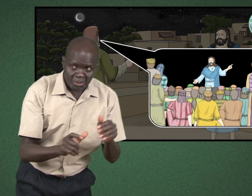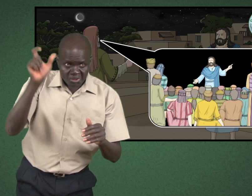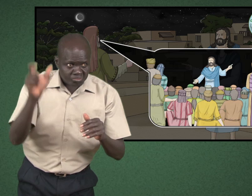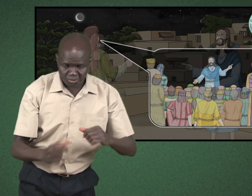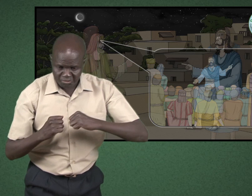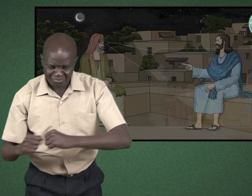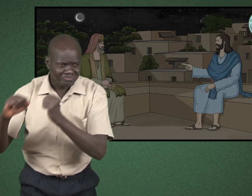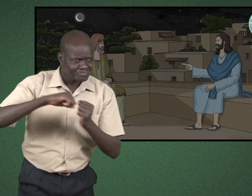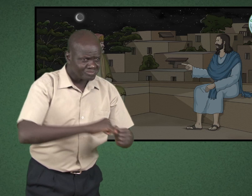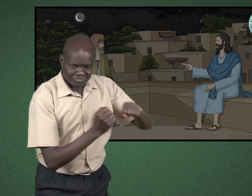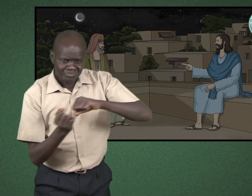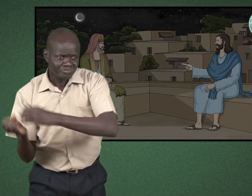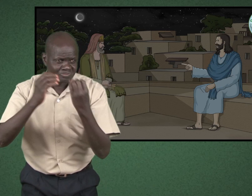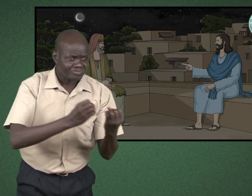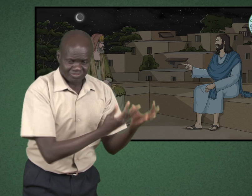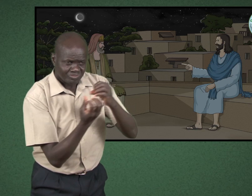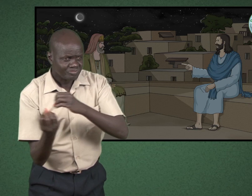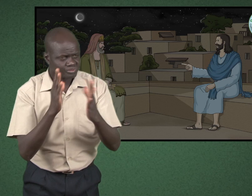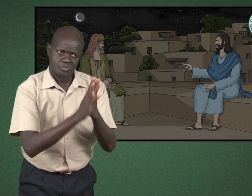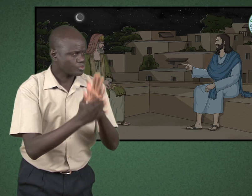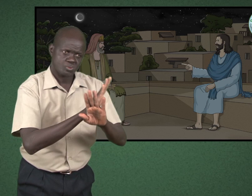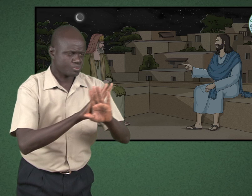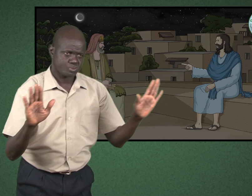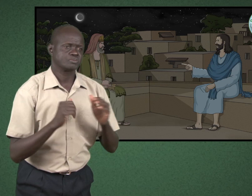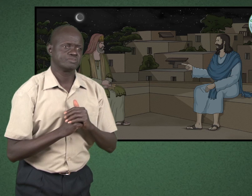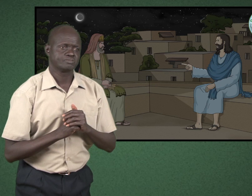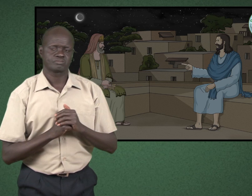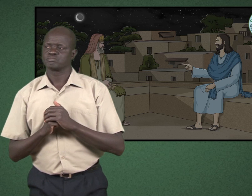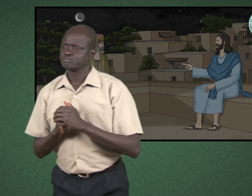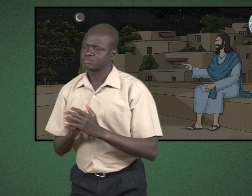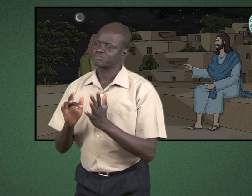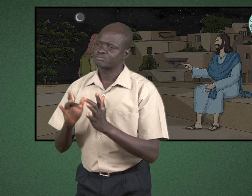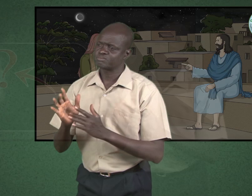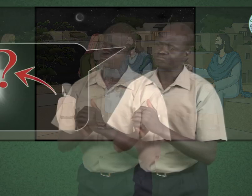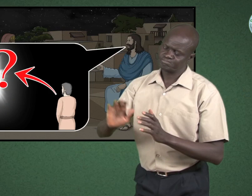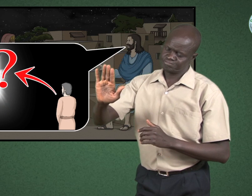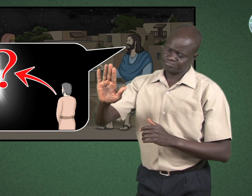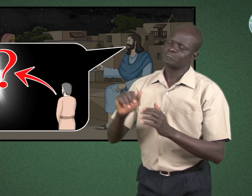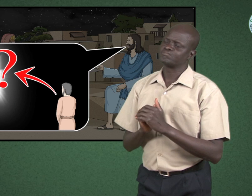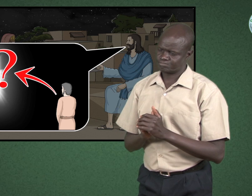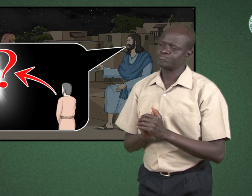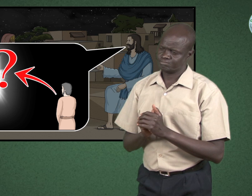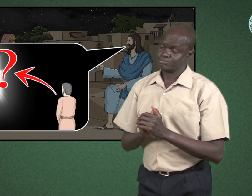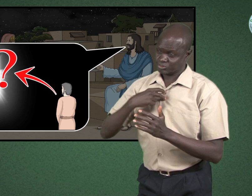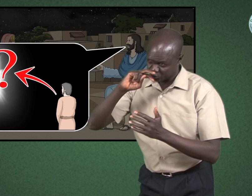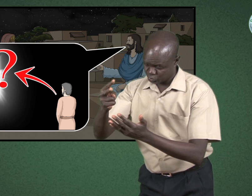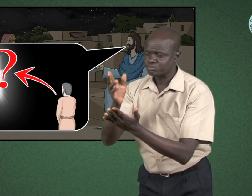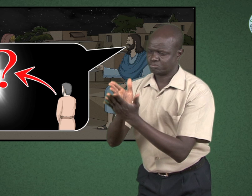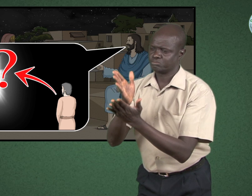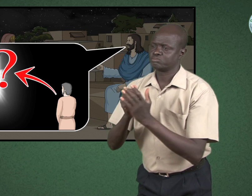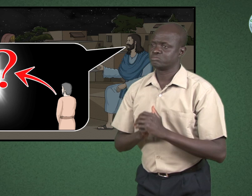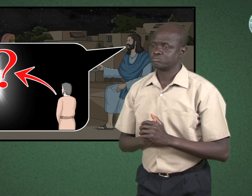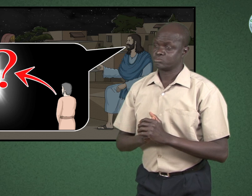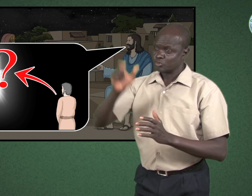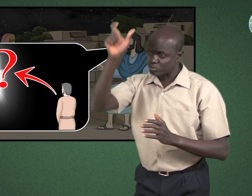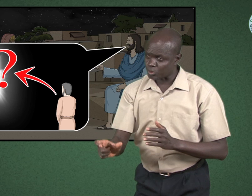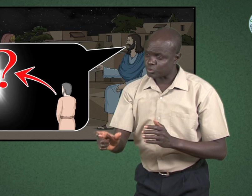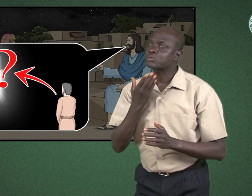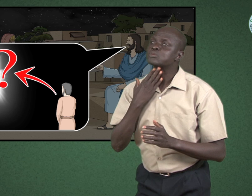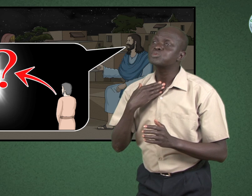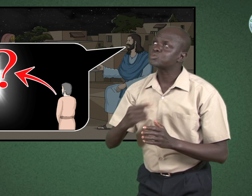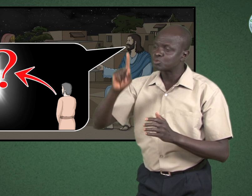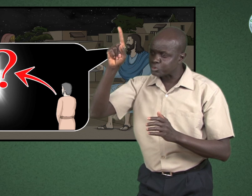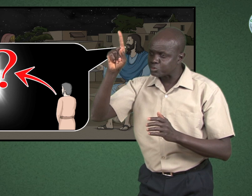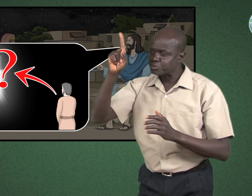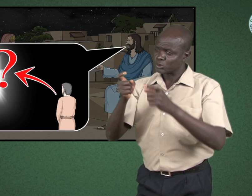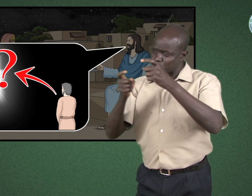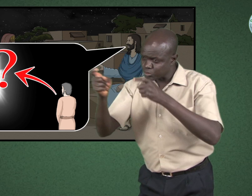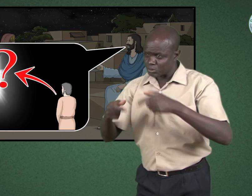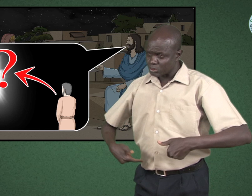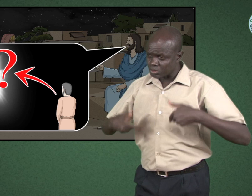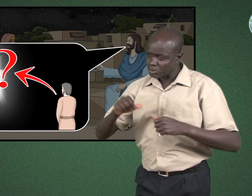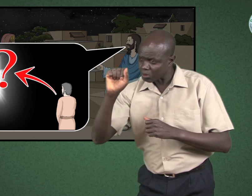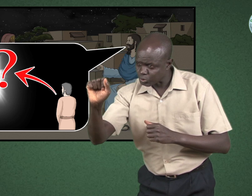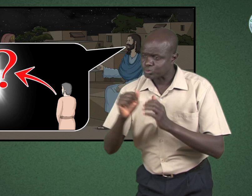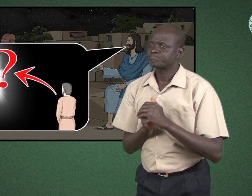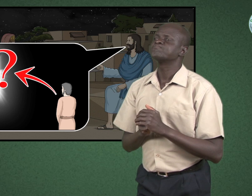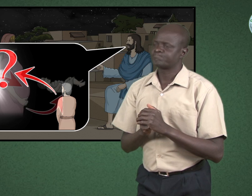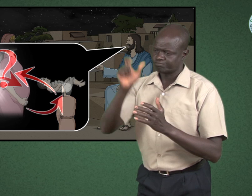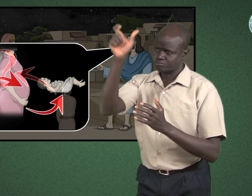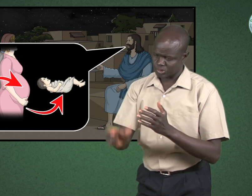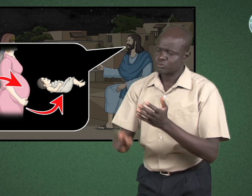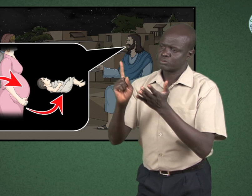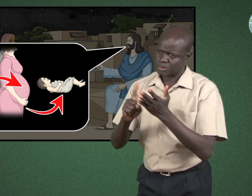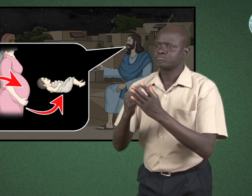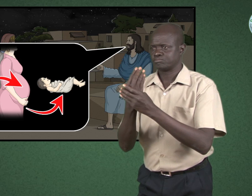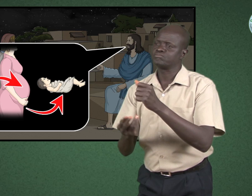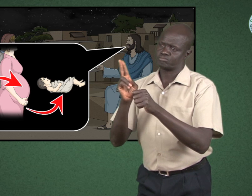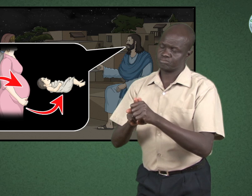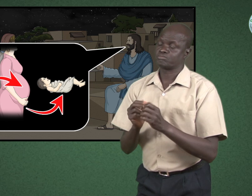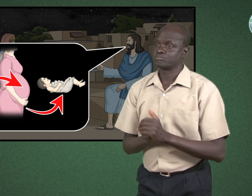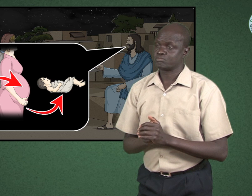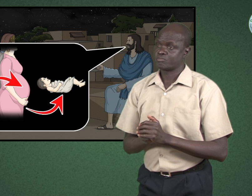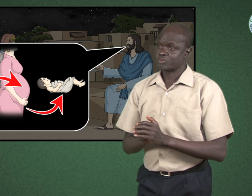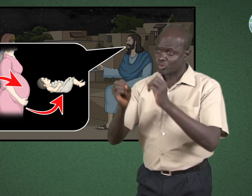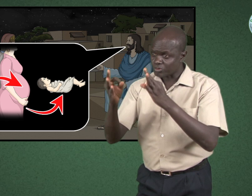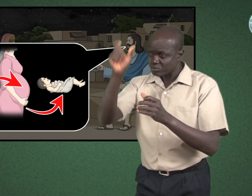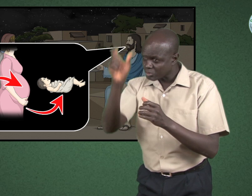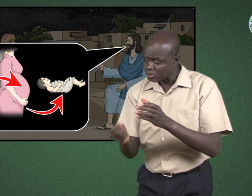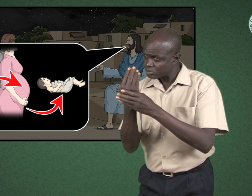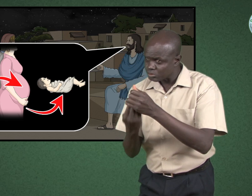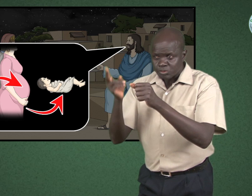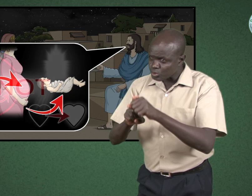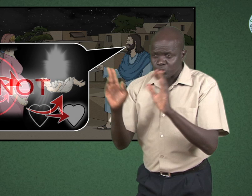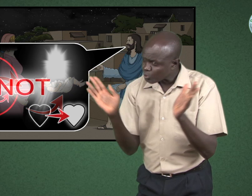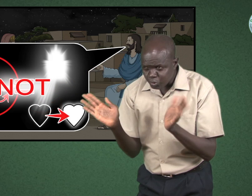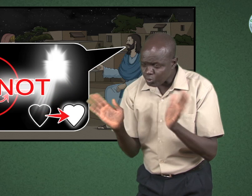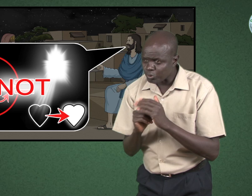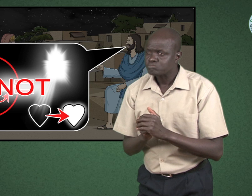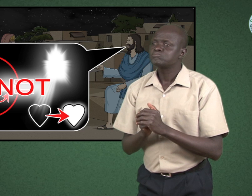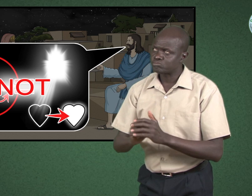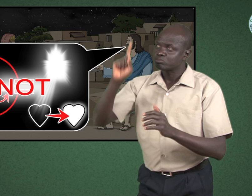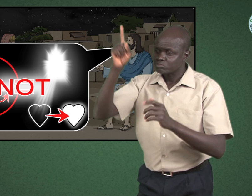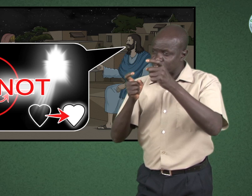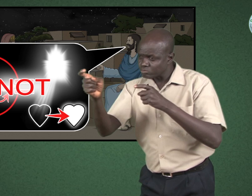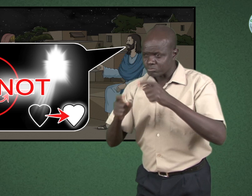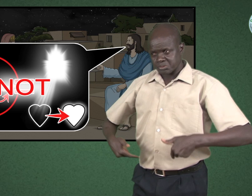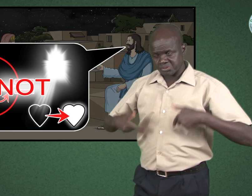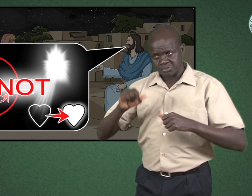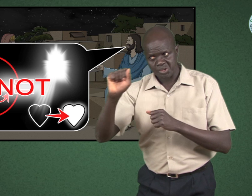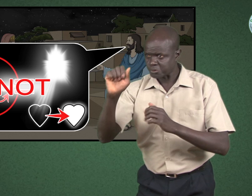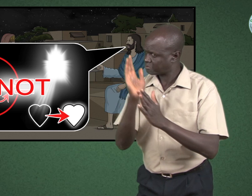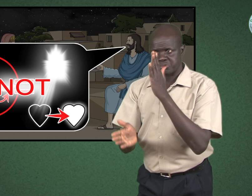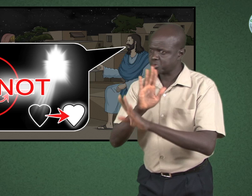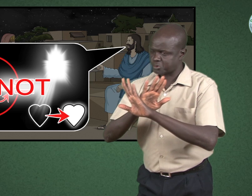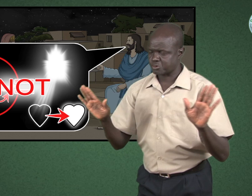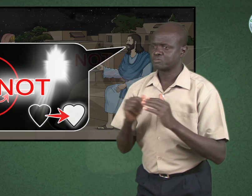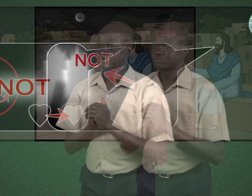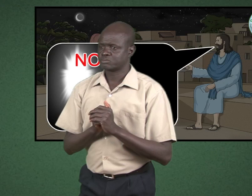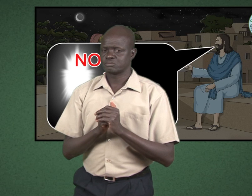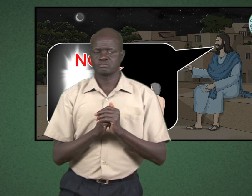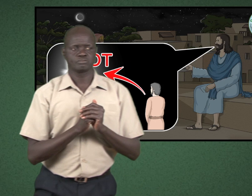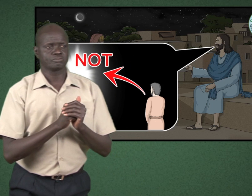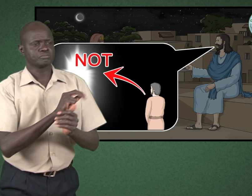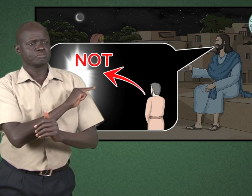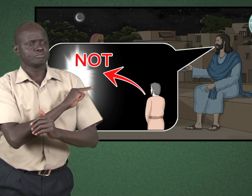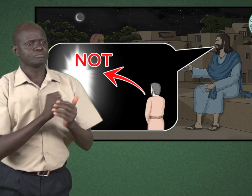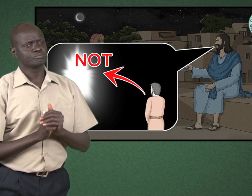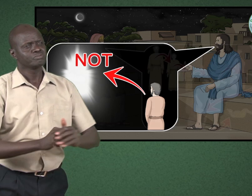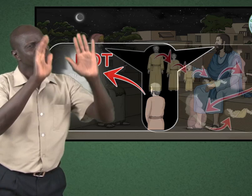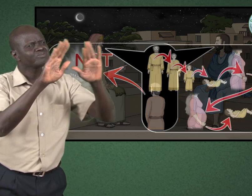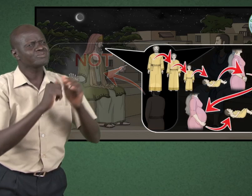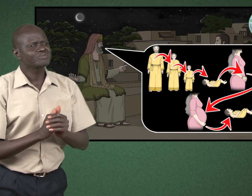Jesus replied, “Truly, truly, I tell you, no one can see the kingdom of God unless he is born again.”